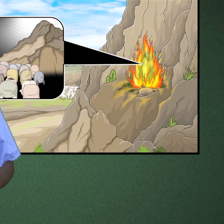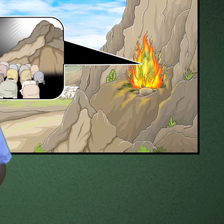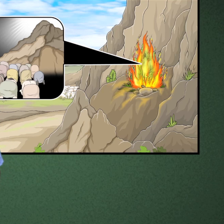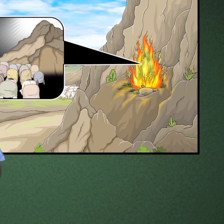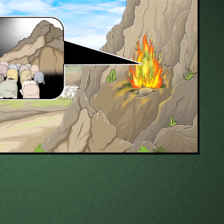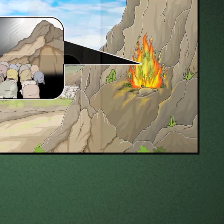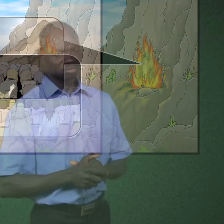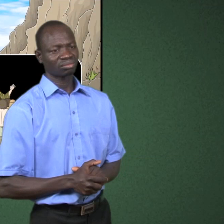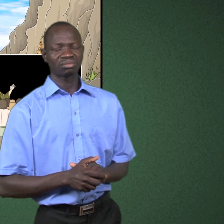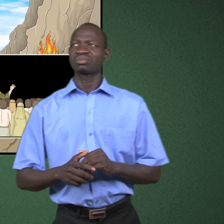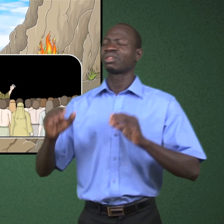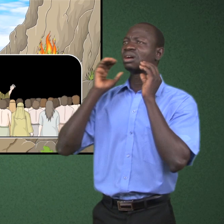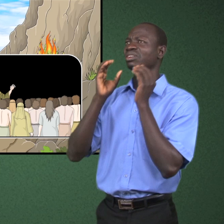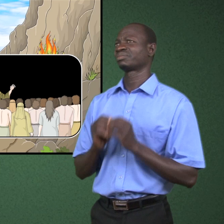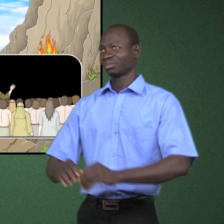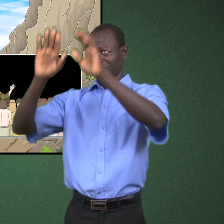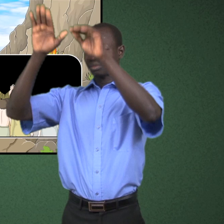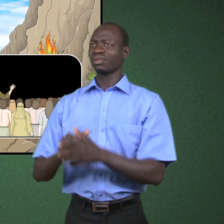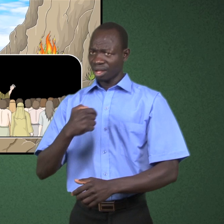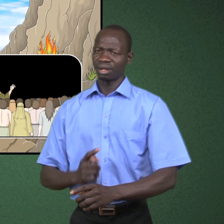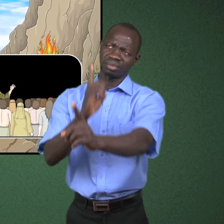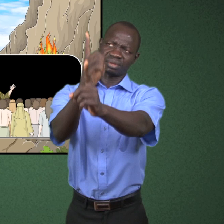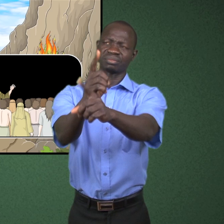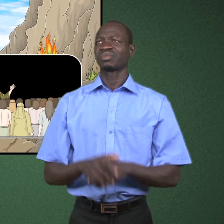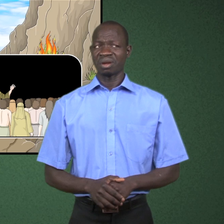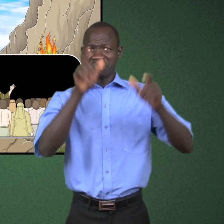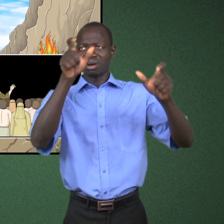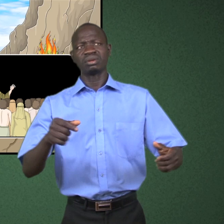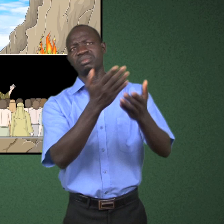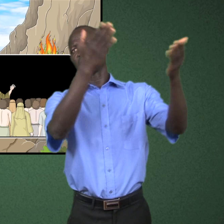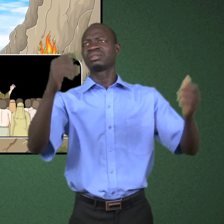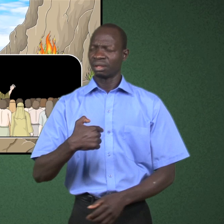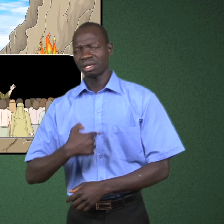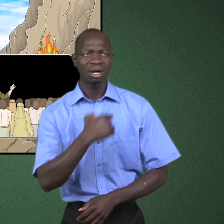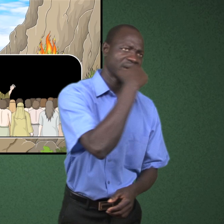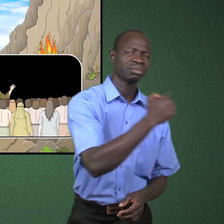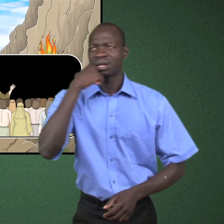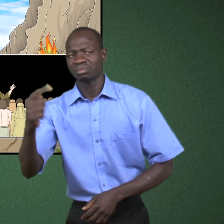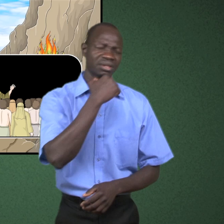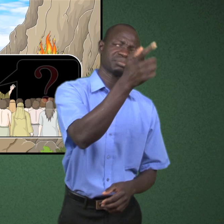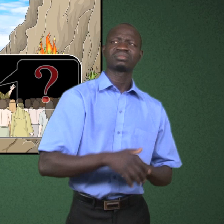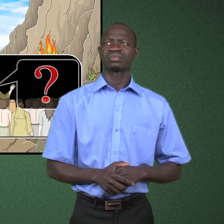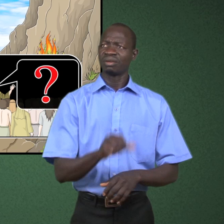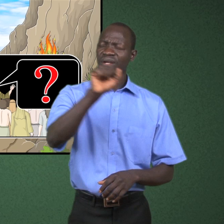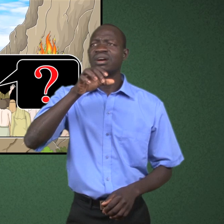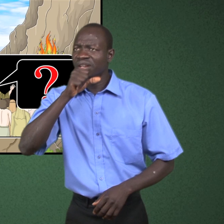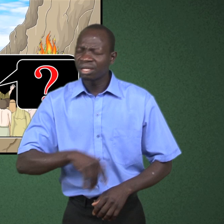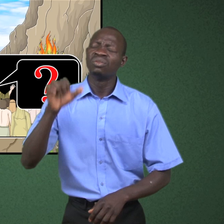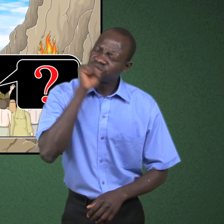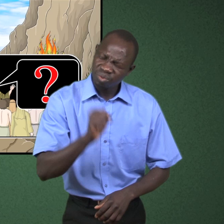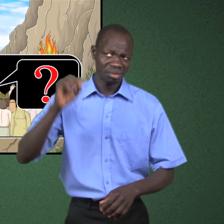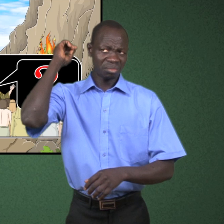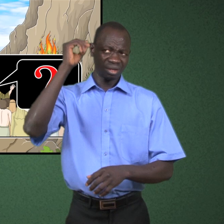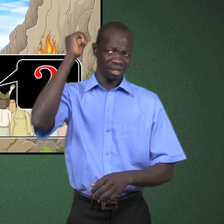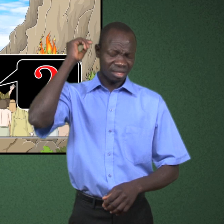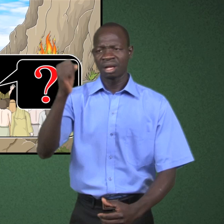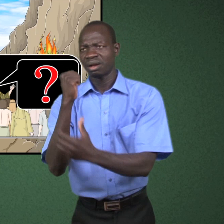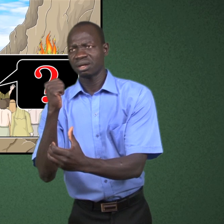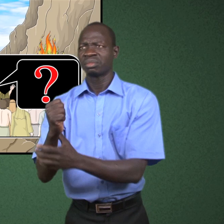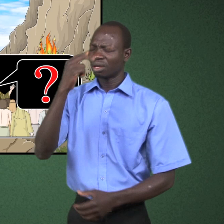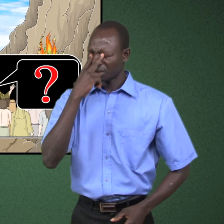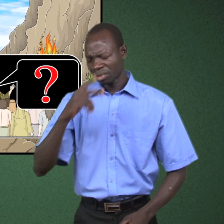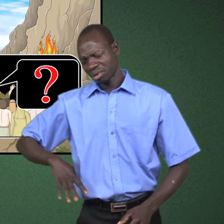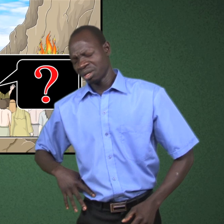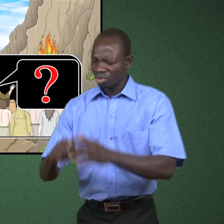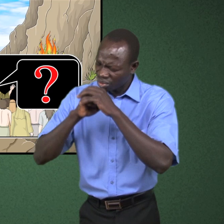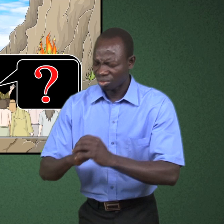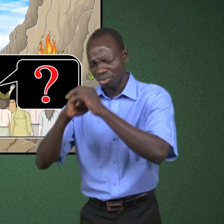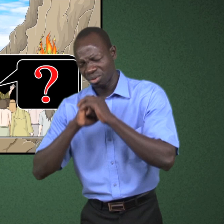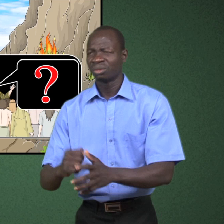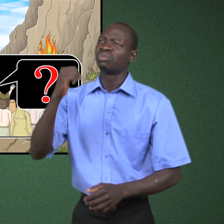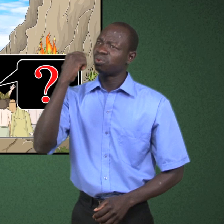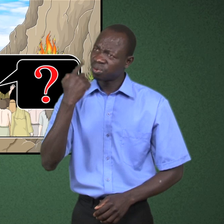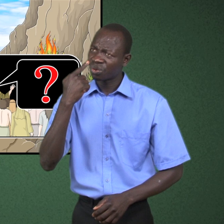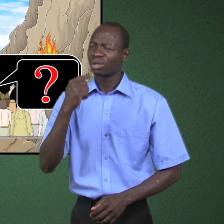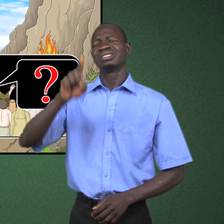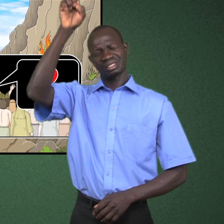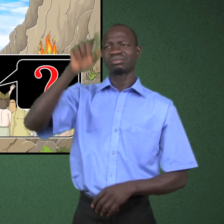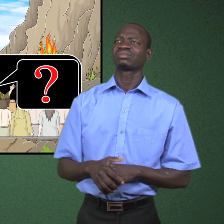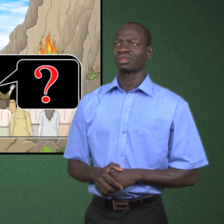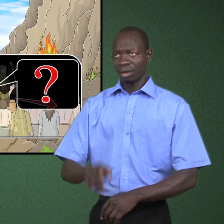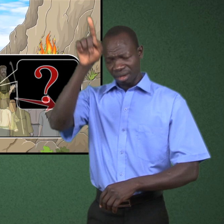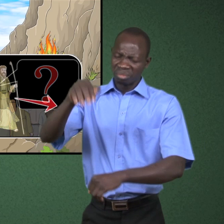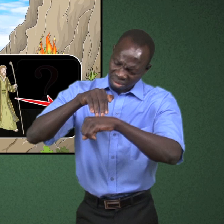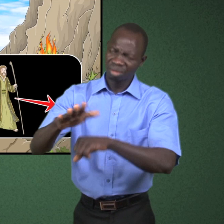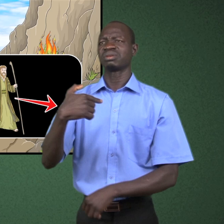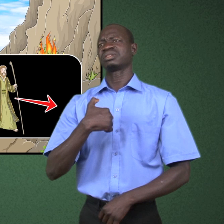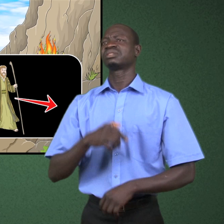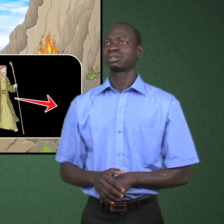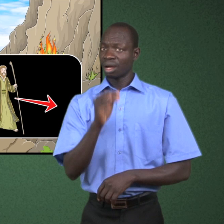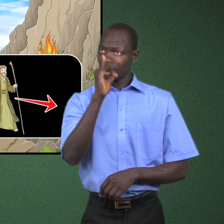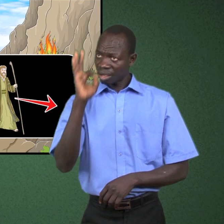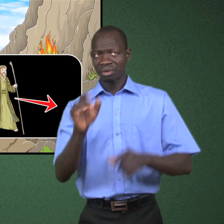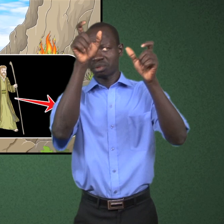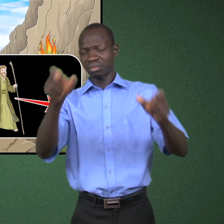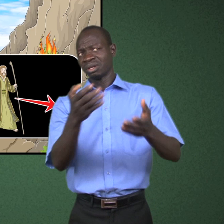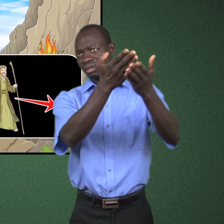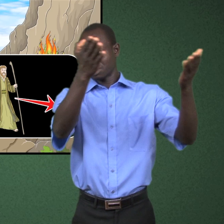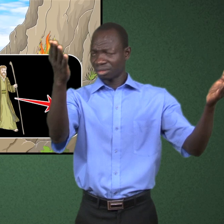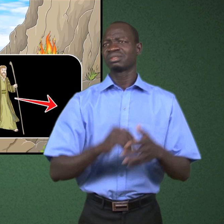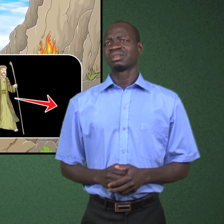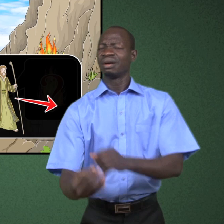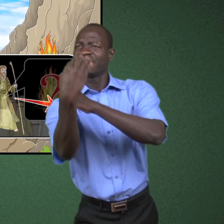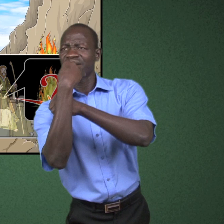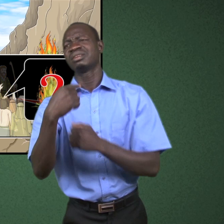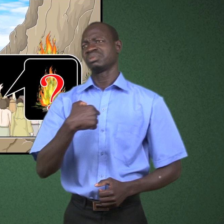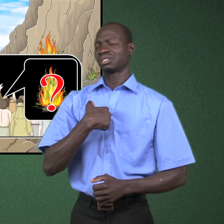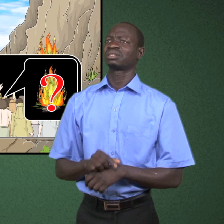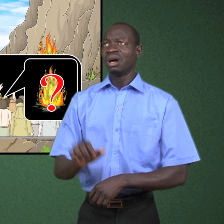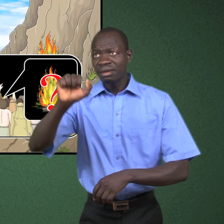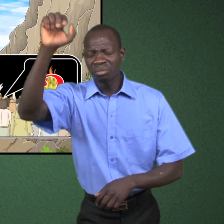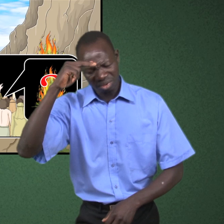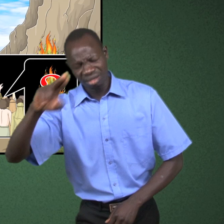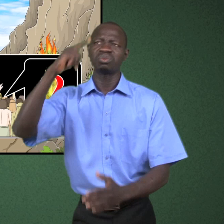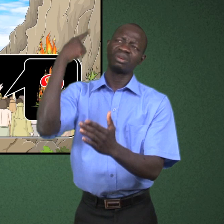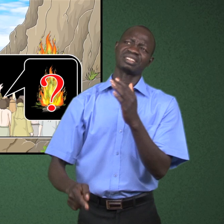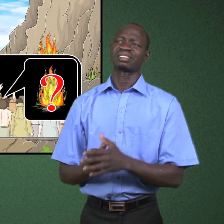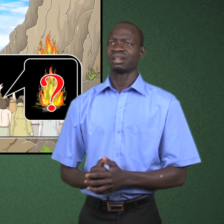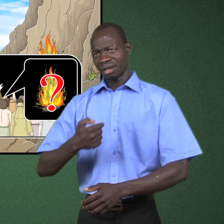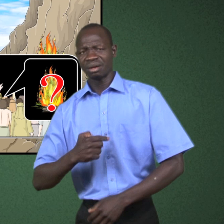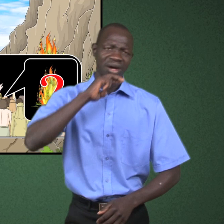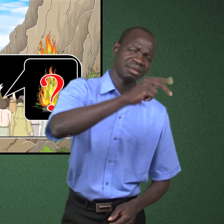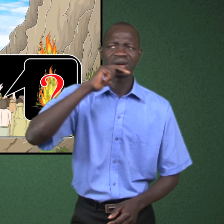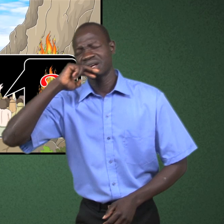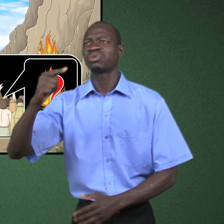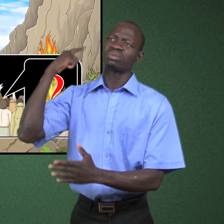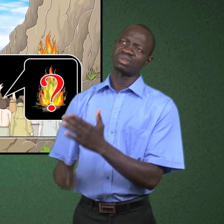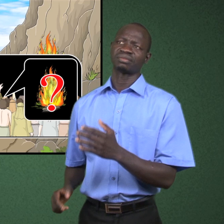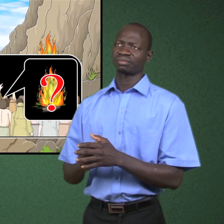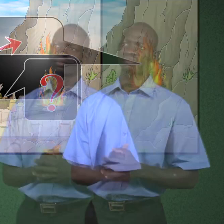Then Moses asked God, “Suppose I go to the Israelites and say to them, ‘The God of your fathers has sent me to you,’ and they ask me, ‘What is His name?’